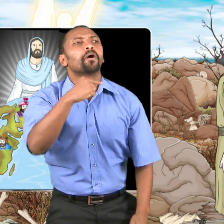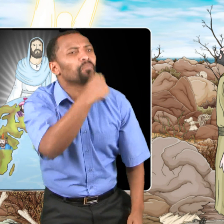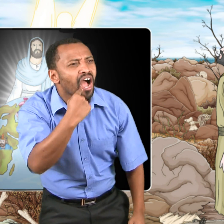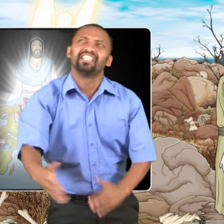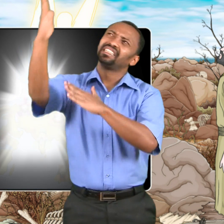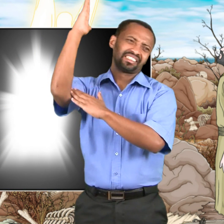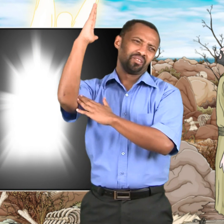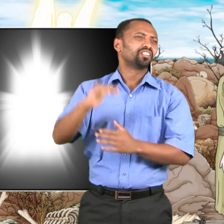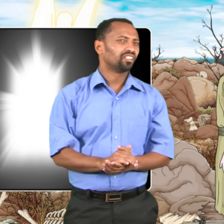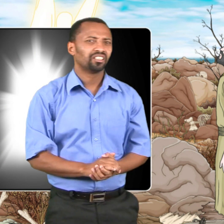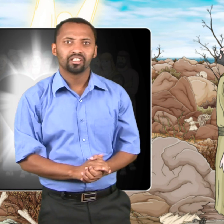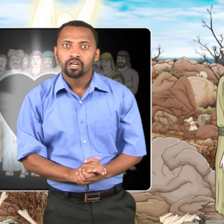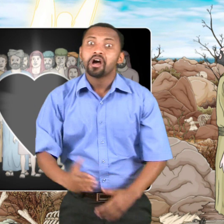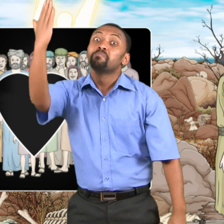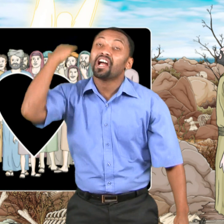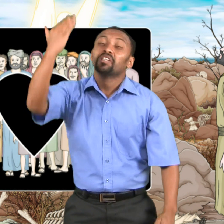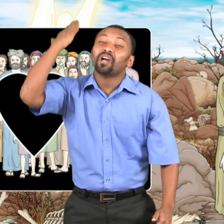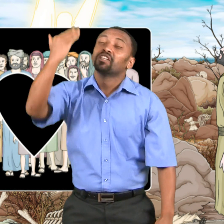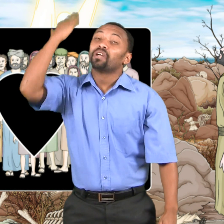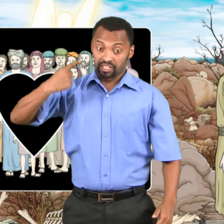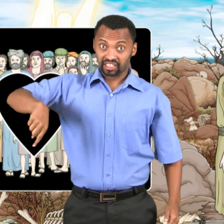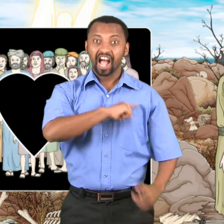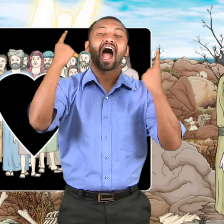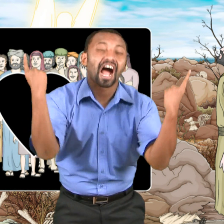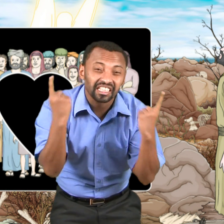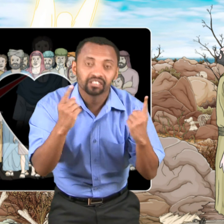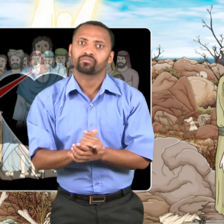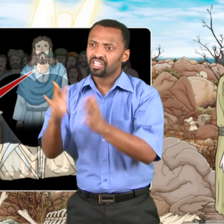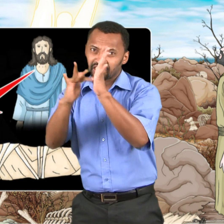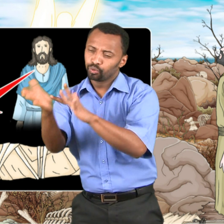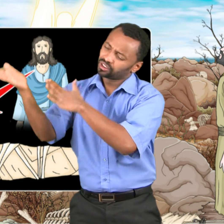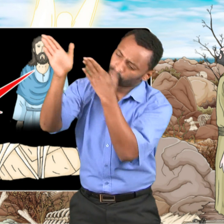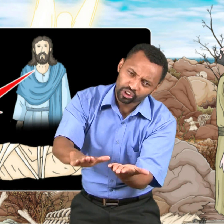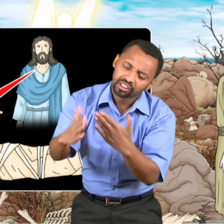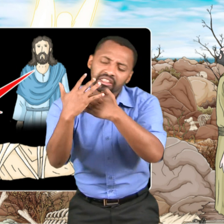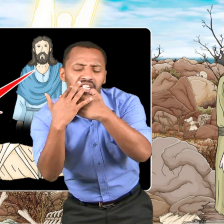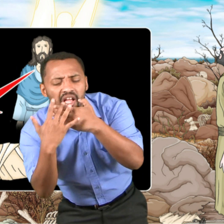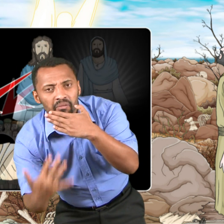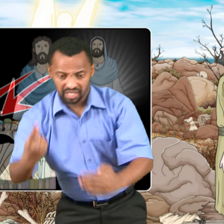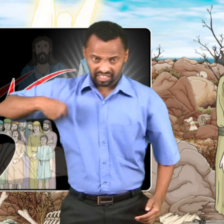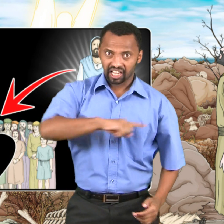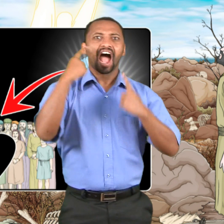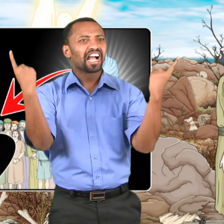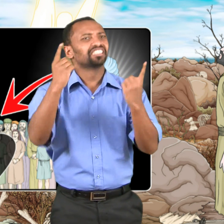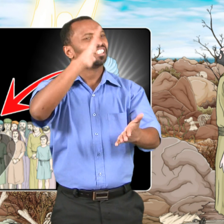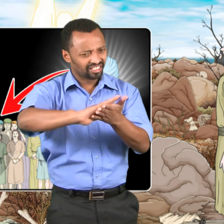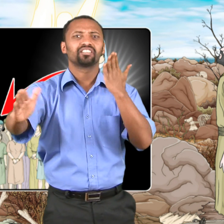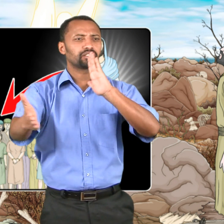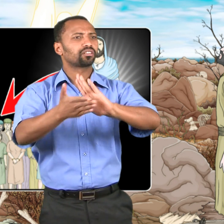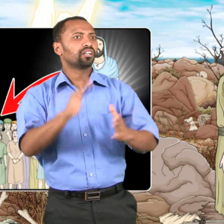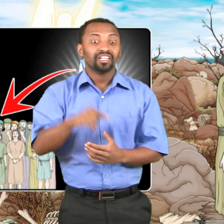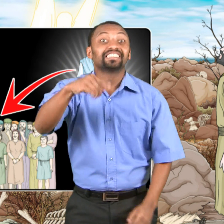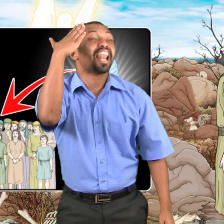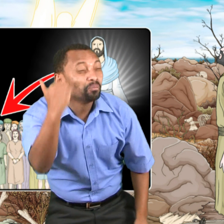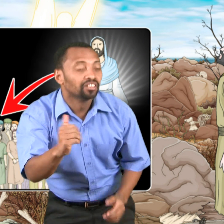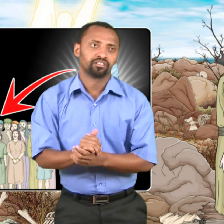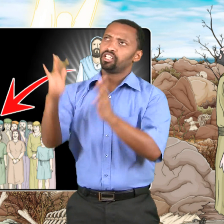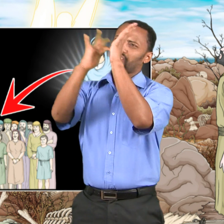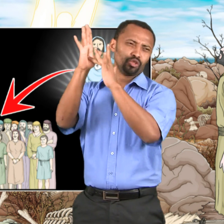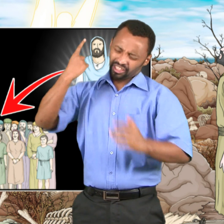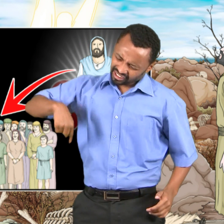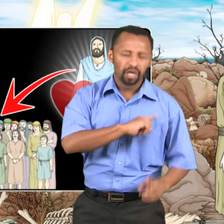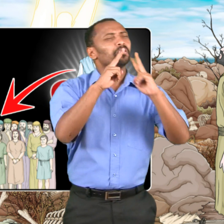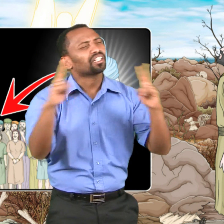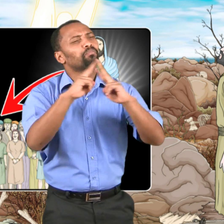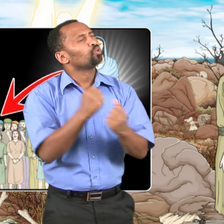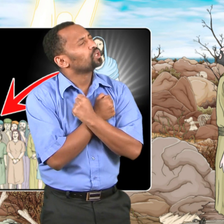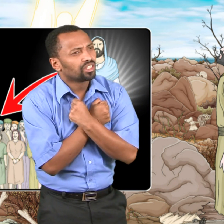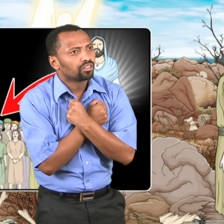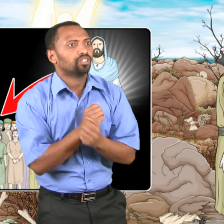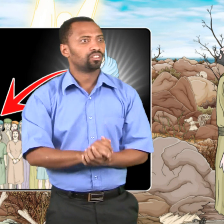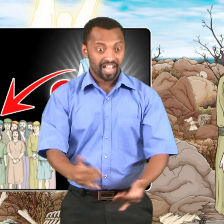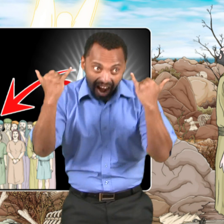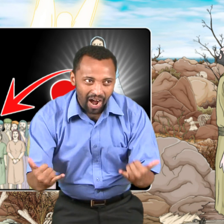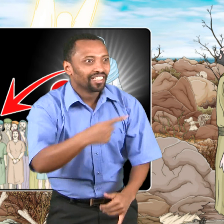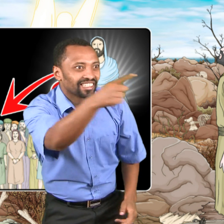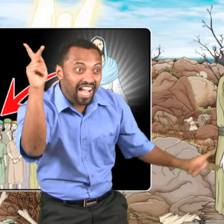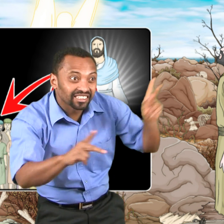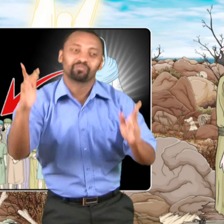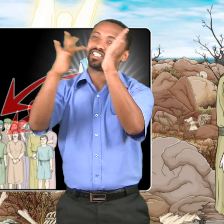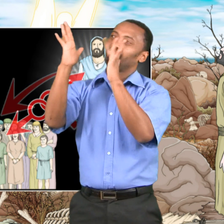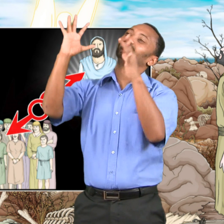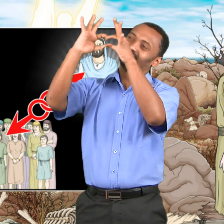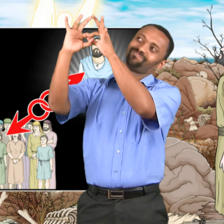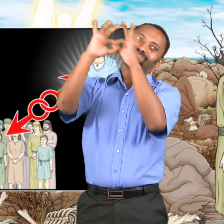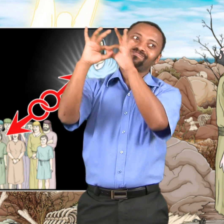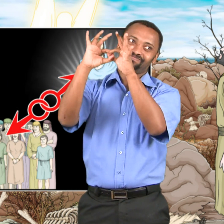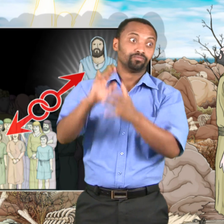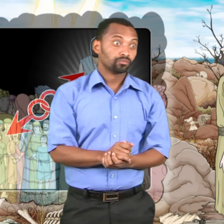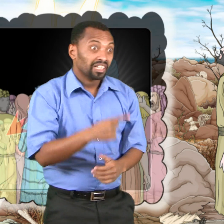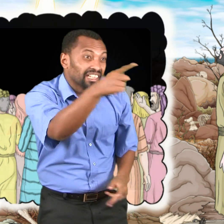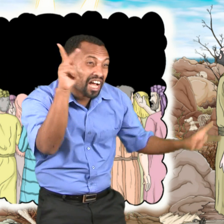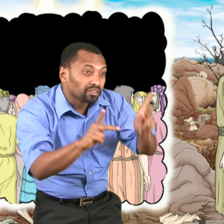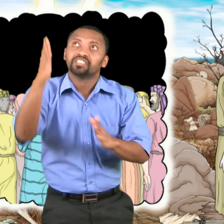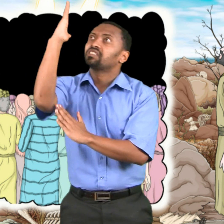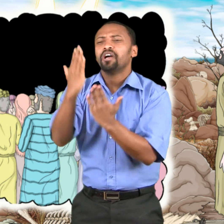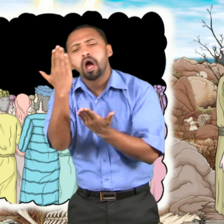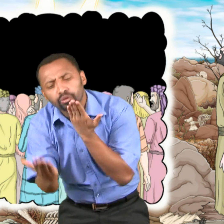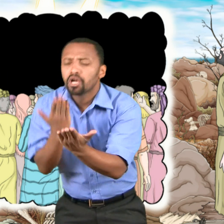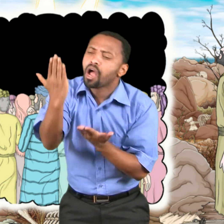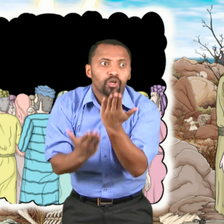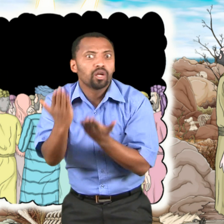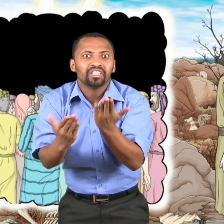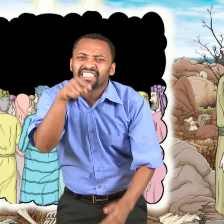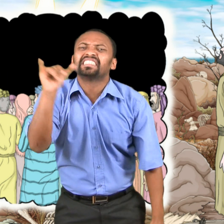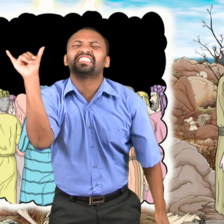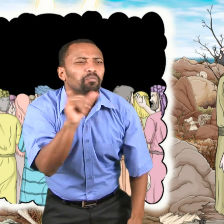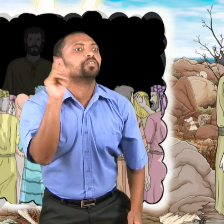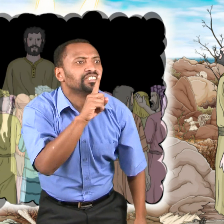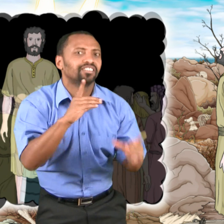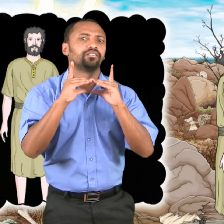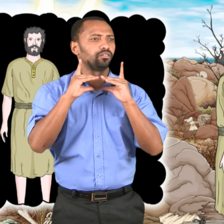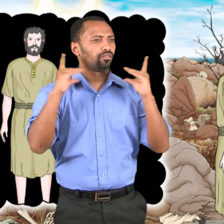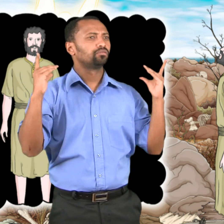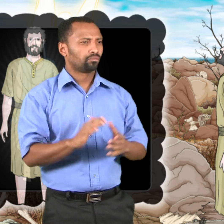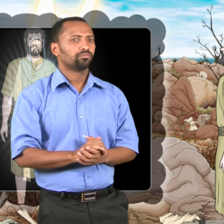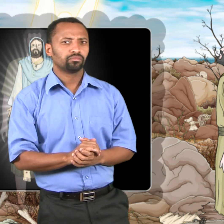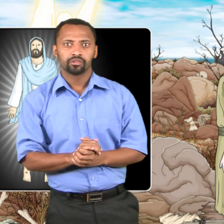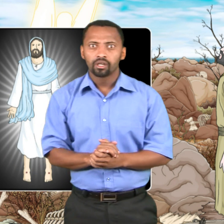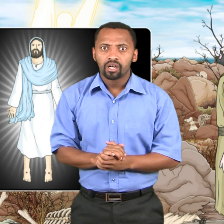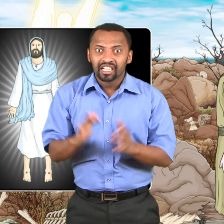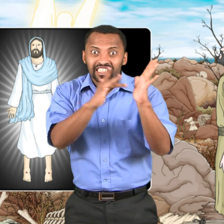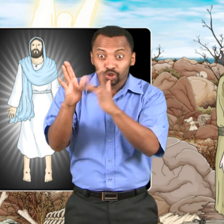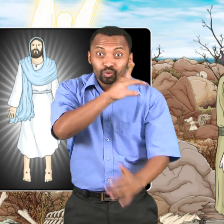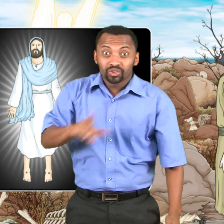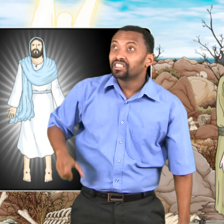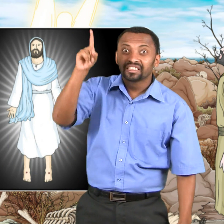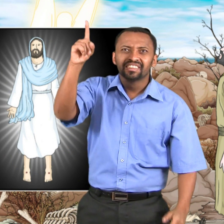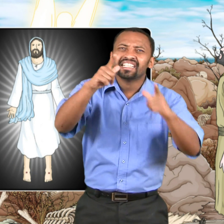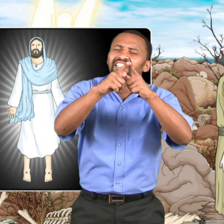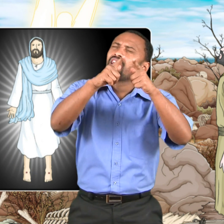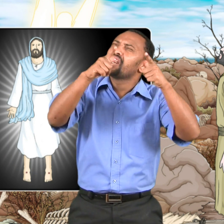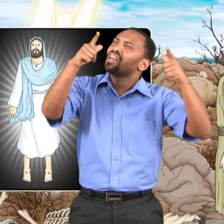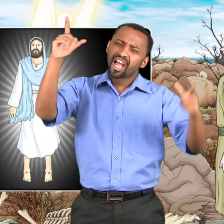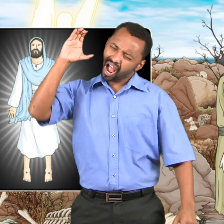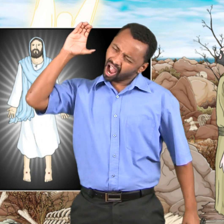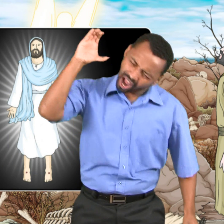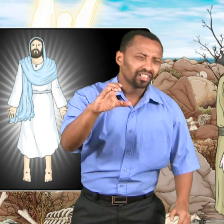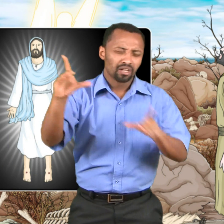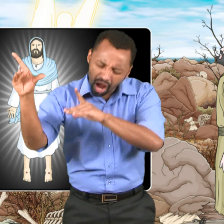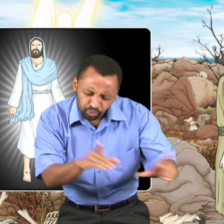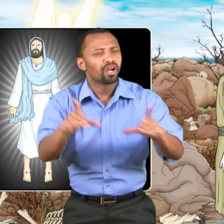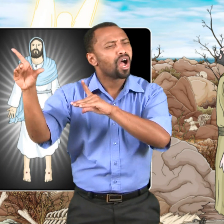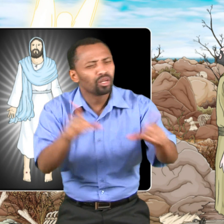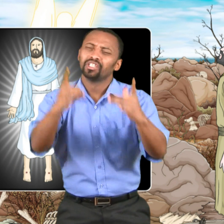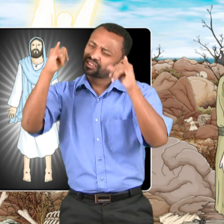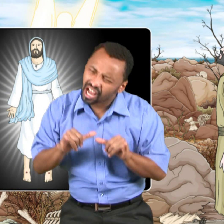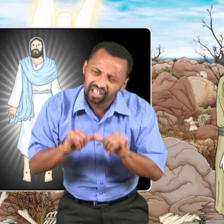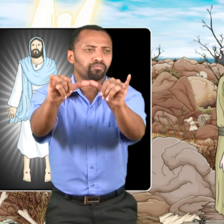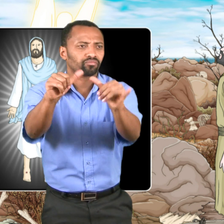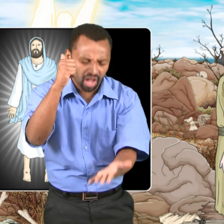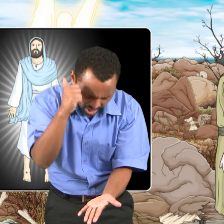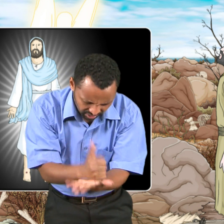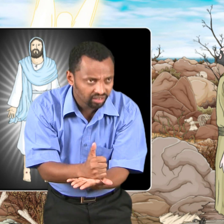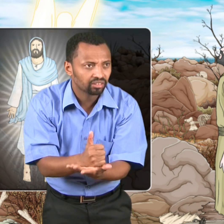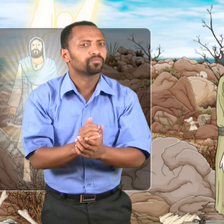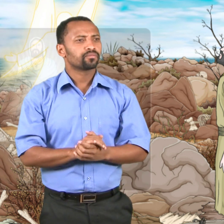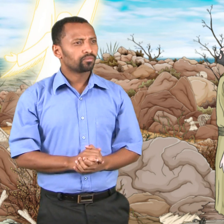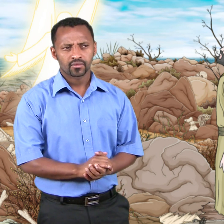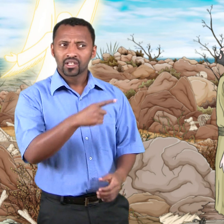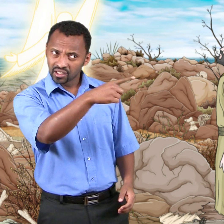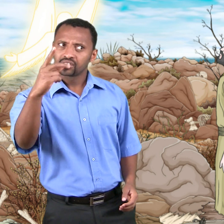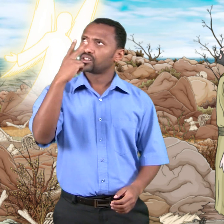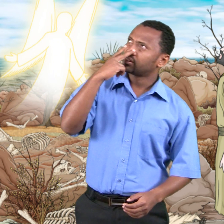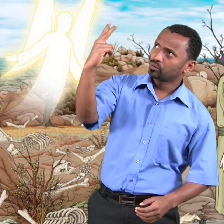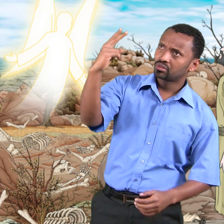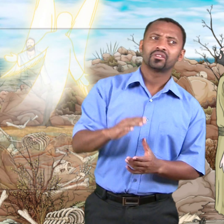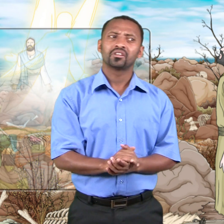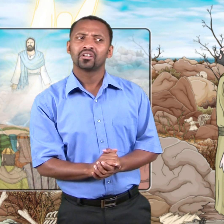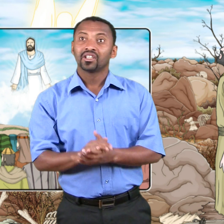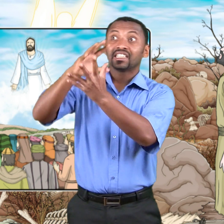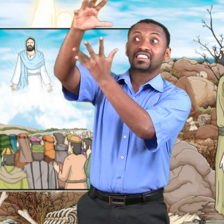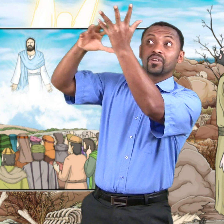To Him who loves us and has released us from our sins by His blood, who has made us to be a kingdom, priests to His God and Father—to Him be the glory and power forever and ever!